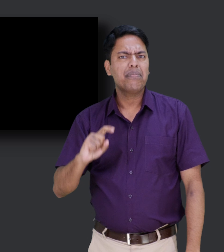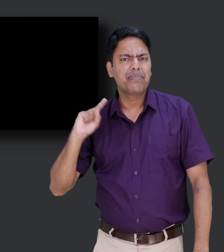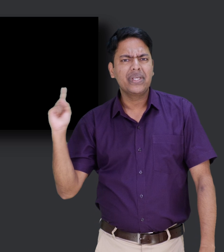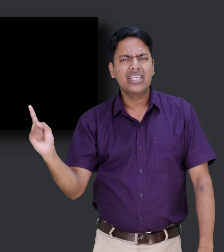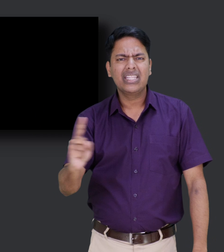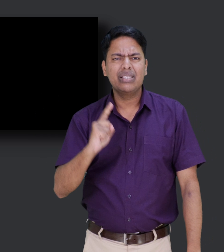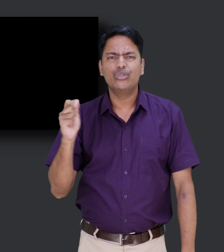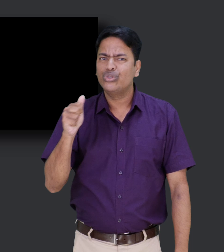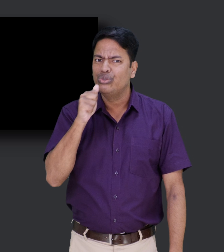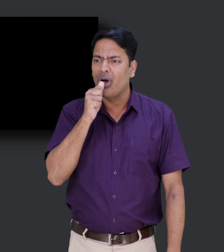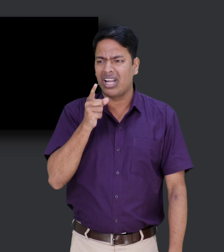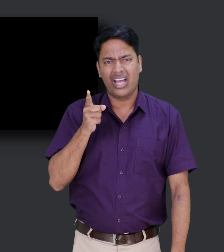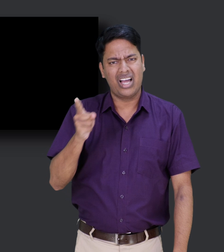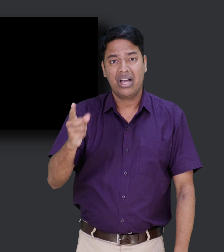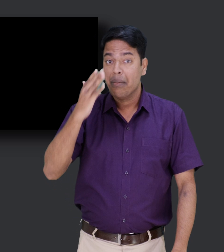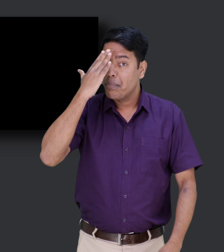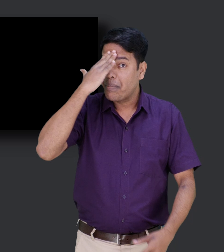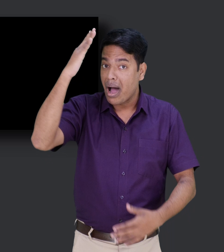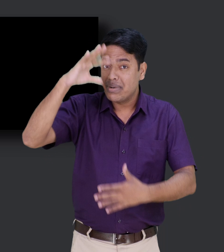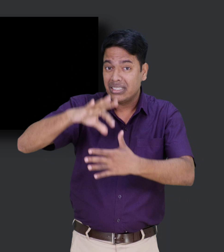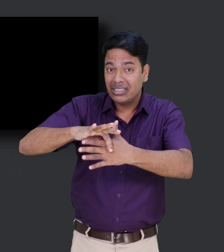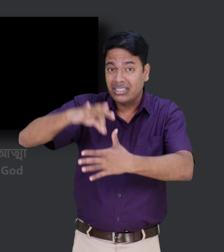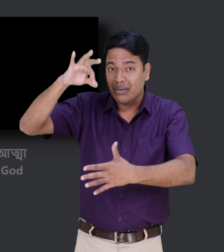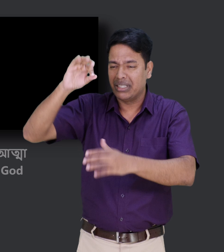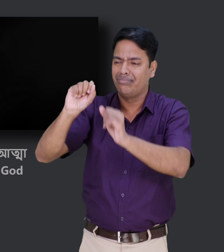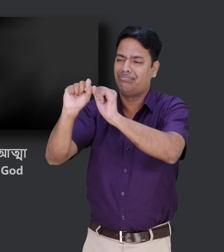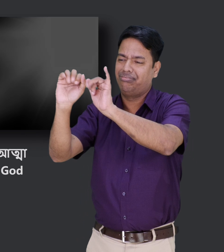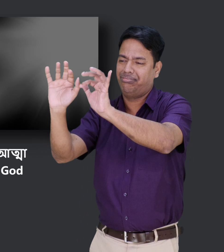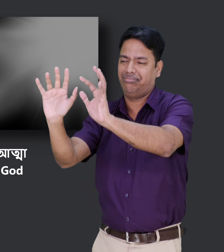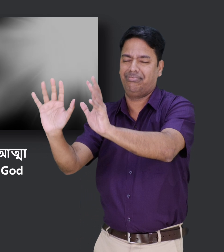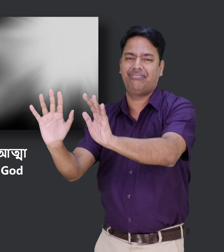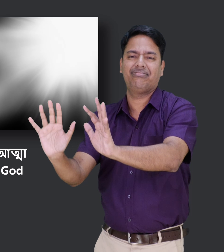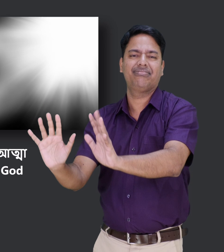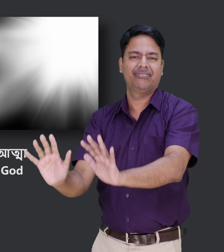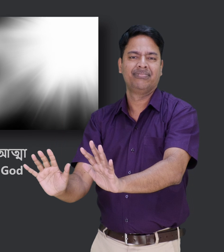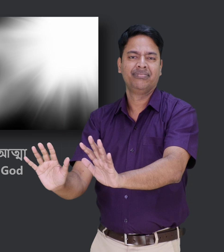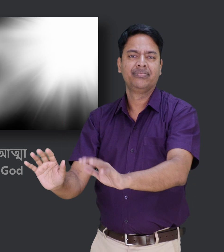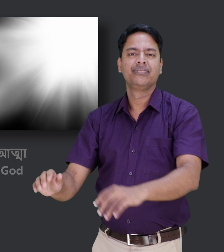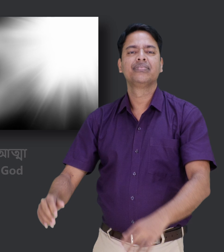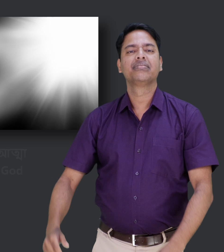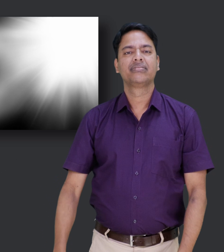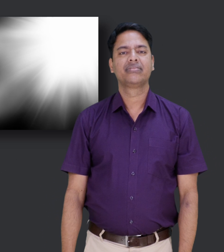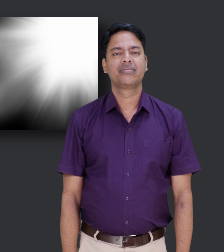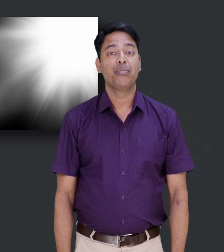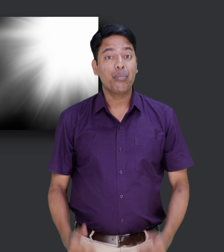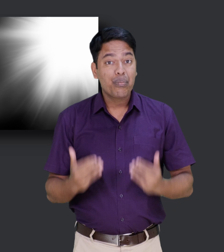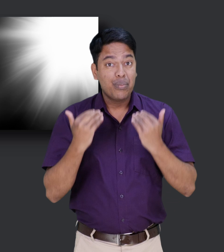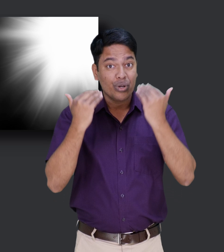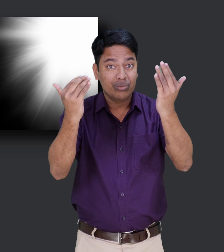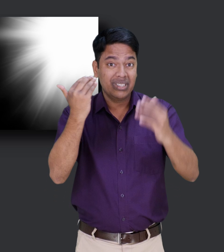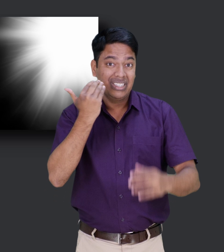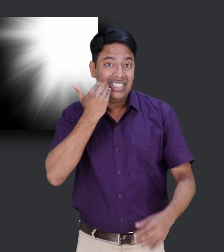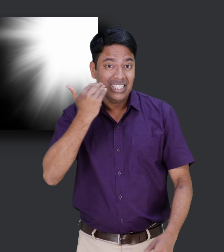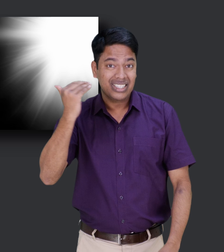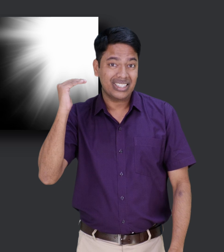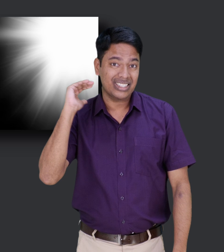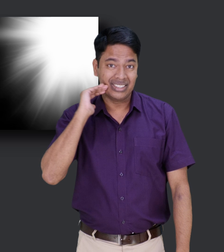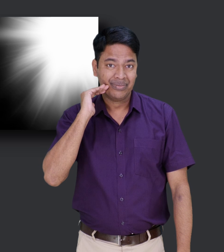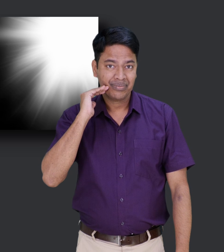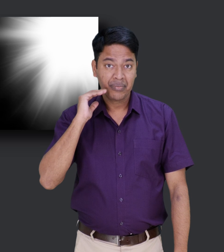And the Spirit of God was hovering over the surface of the waters.